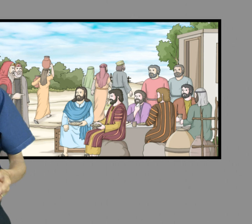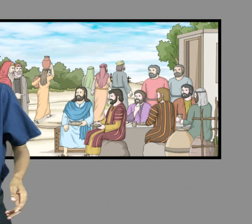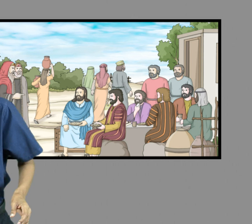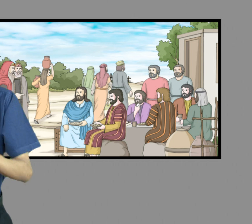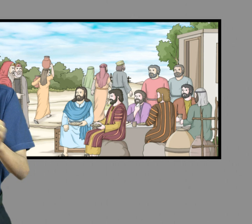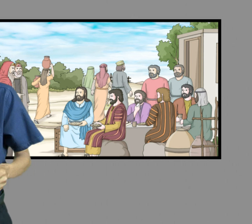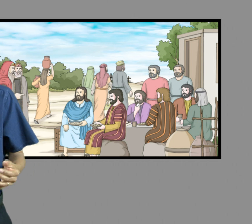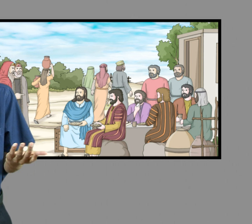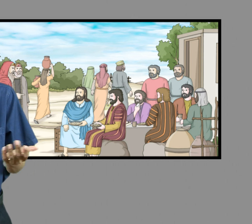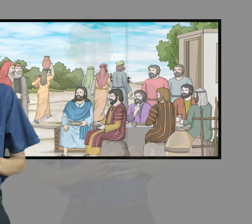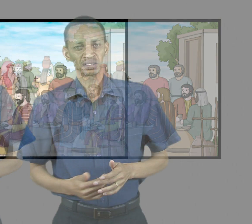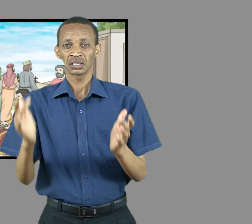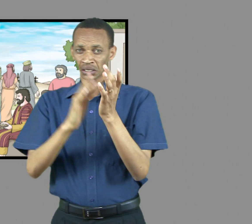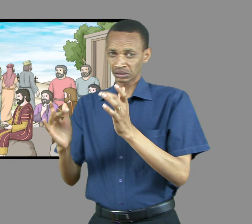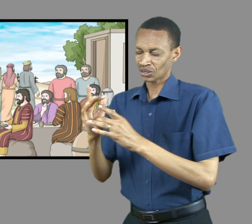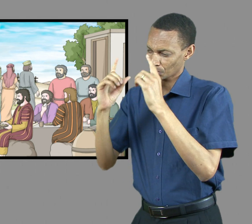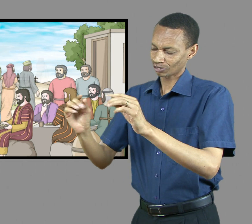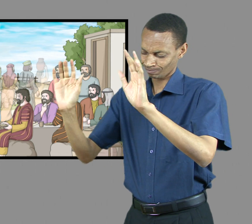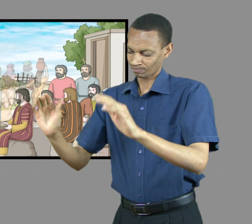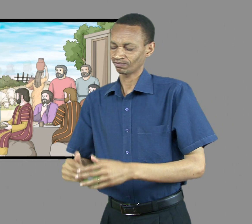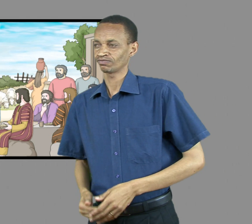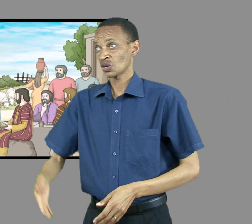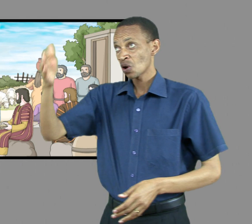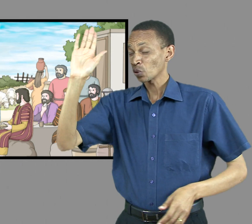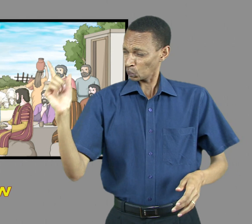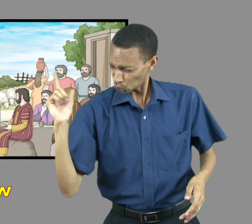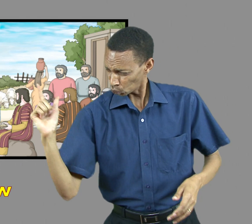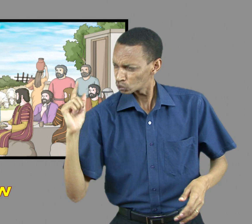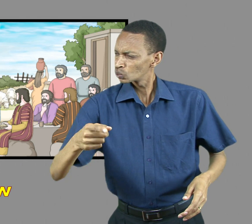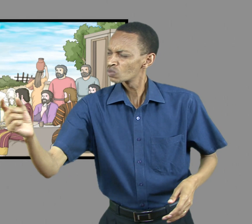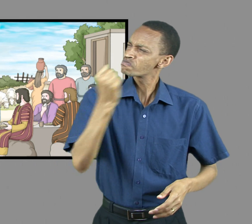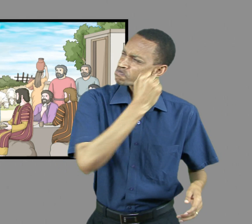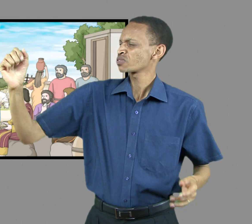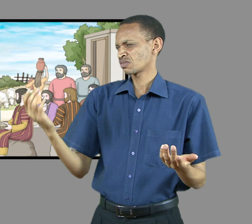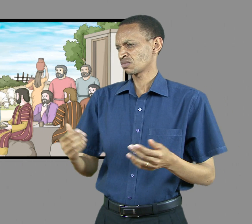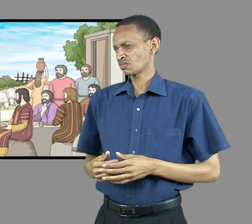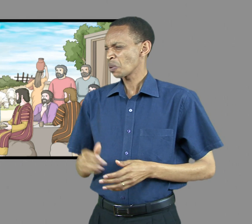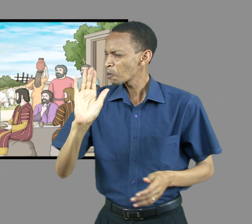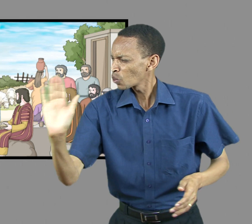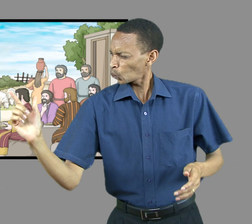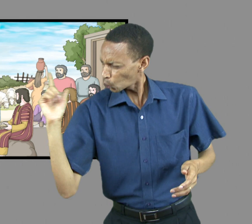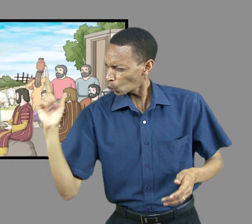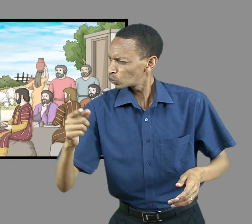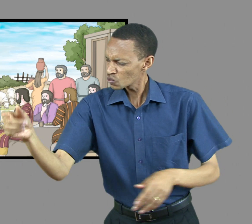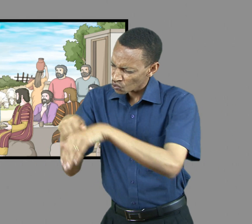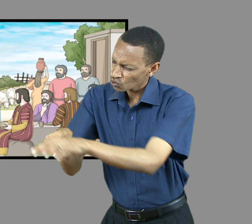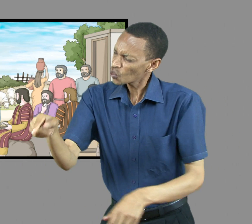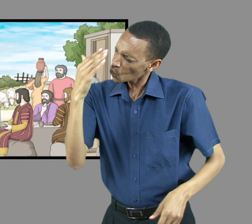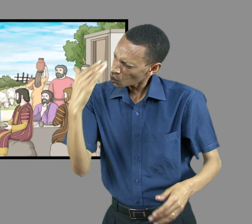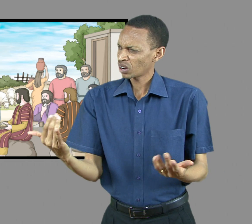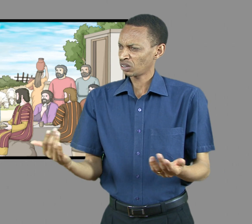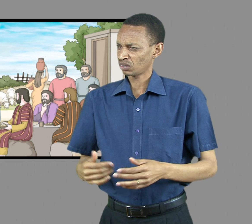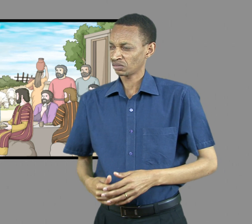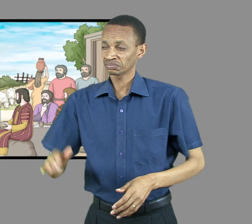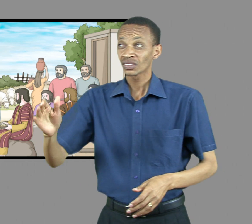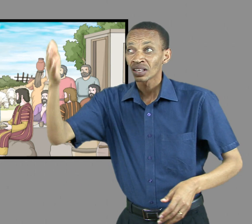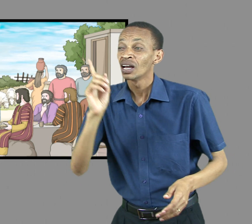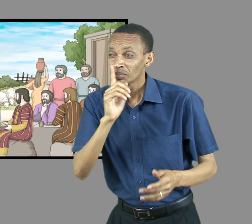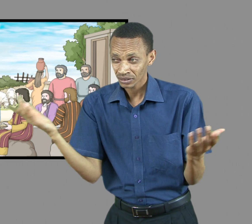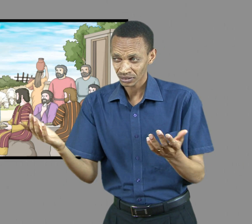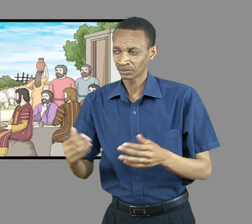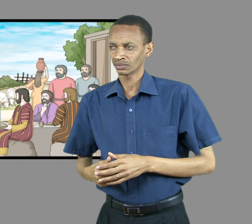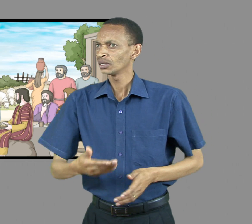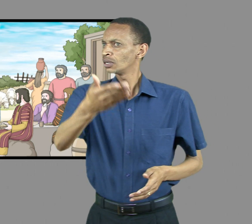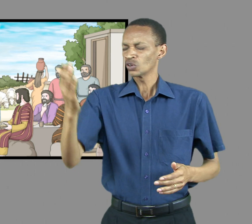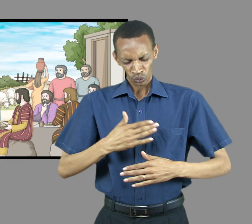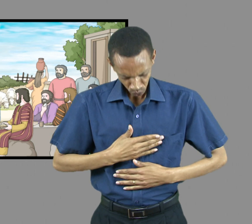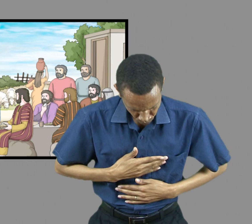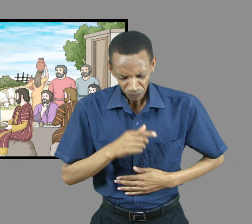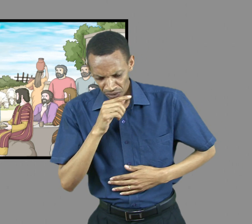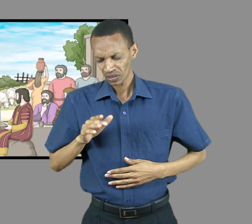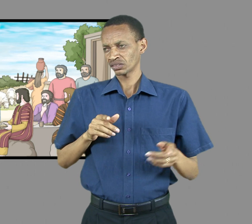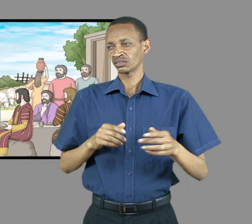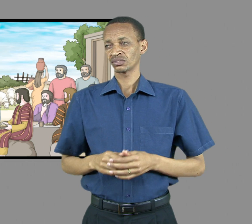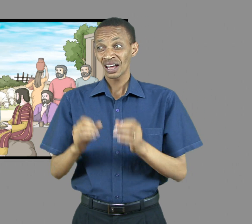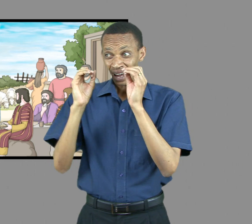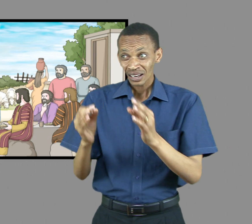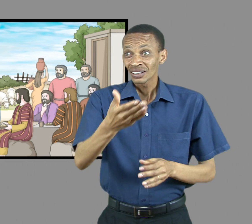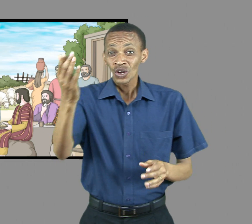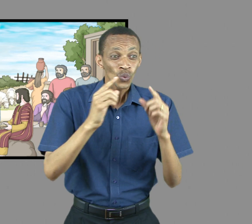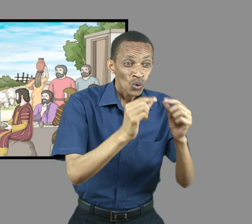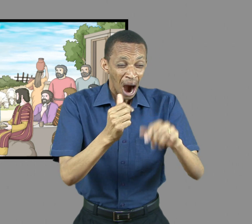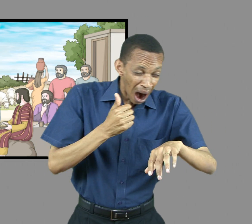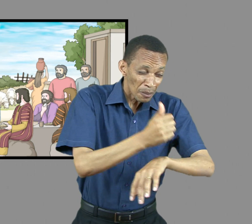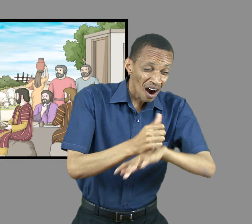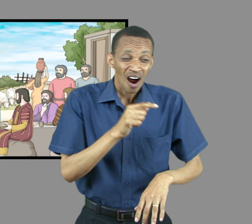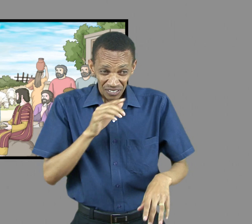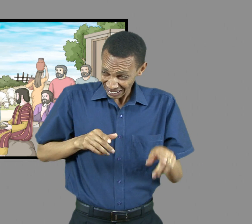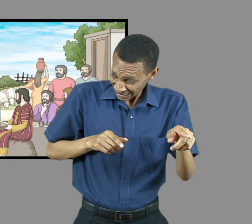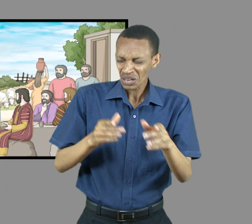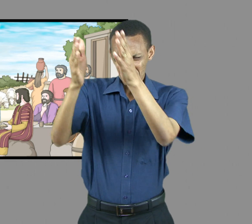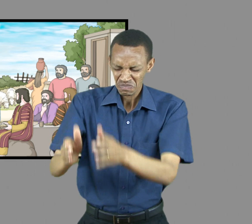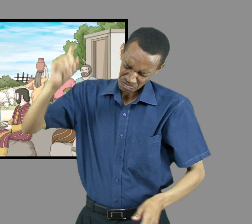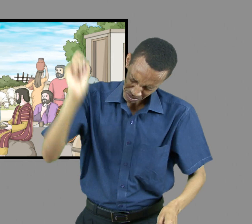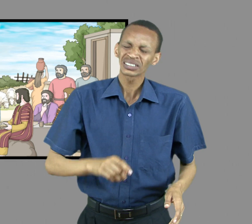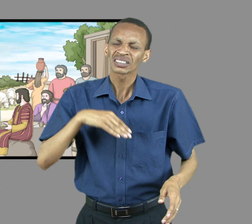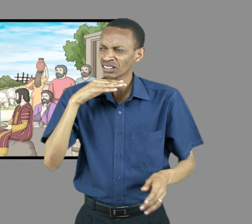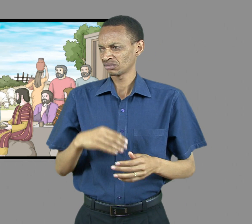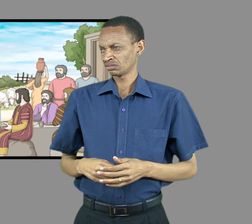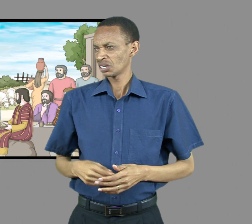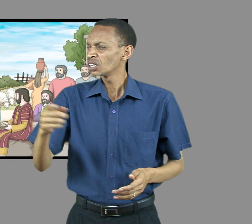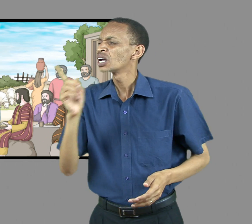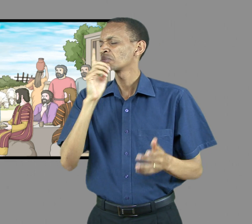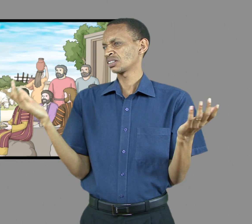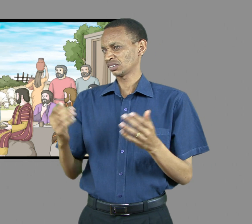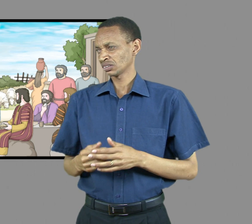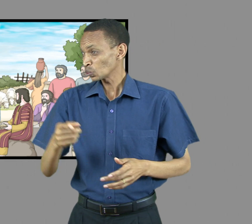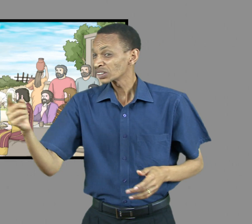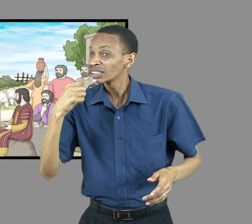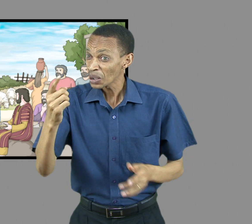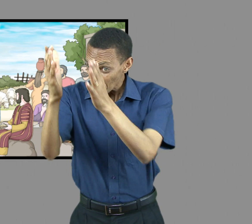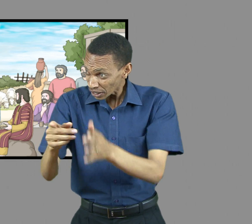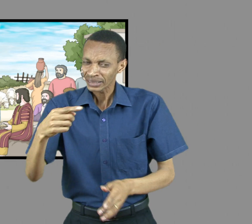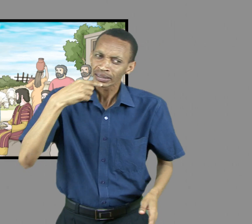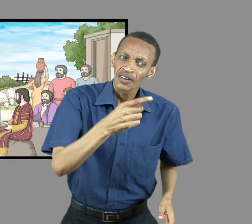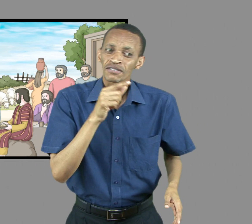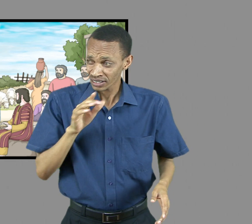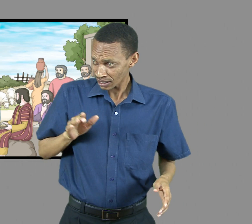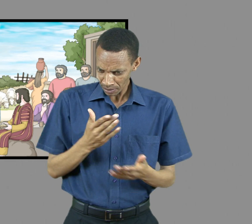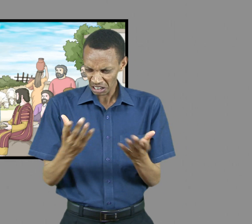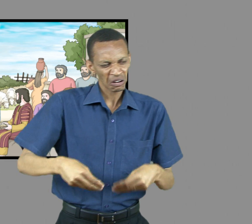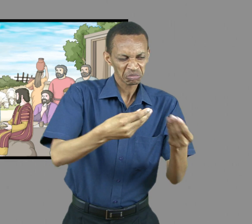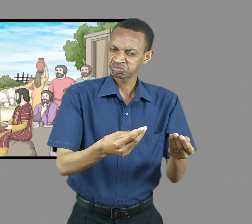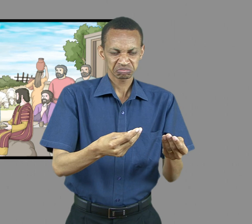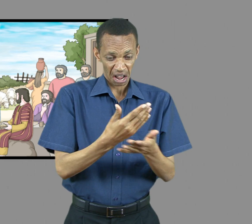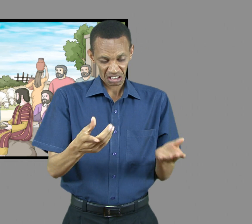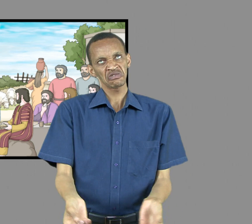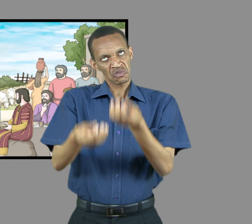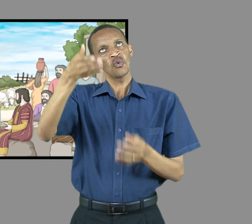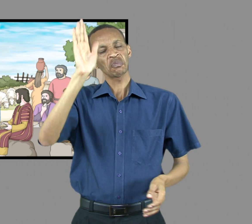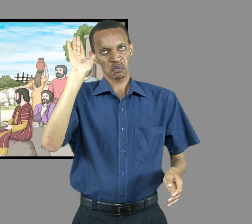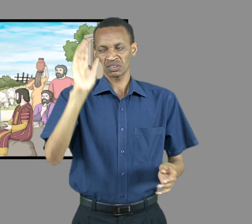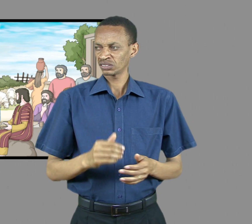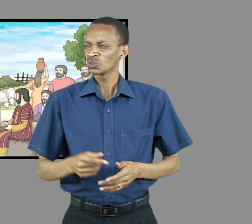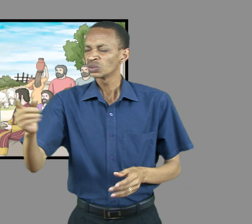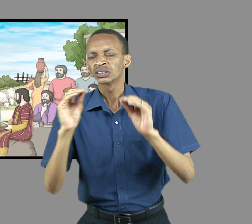Jesus replied, “And why do you break the command of God for the sake of your tradition? For God said, ‘Honor your father and mother’ and ‘Anyone who curses his father or mother must be put to death.’